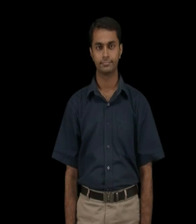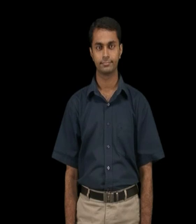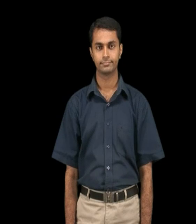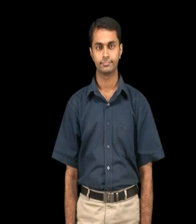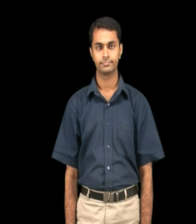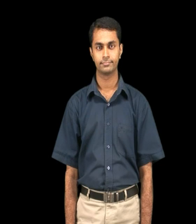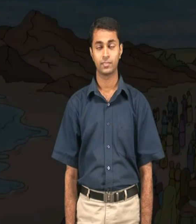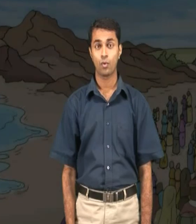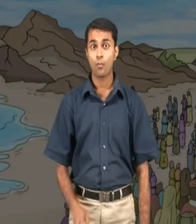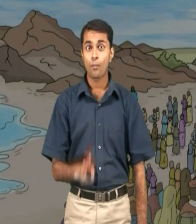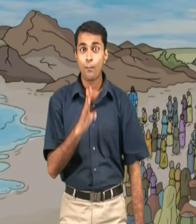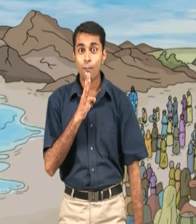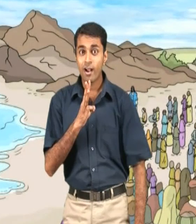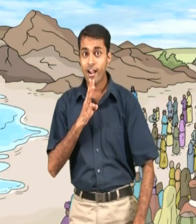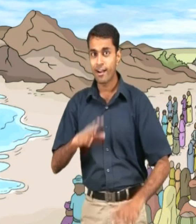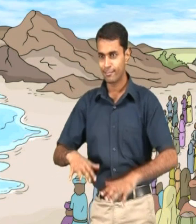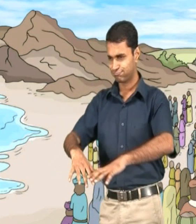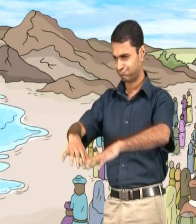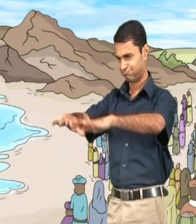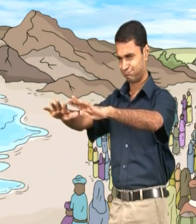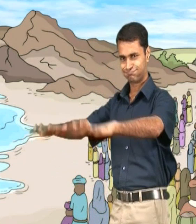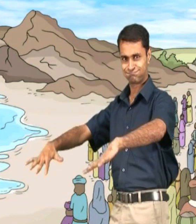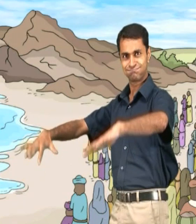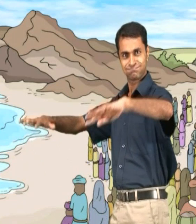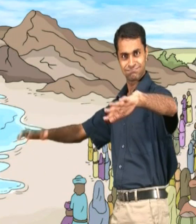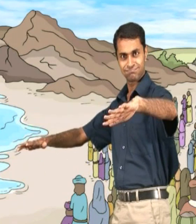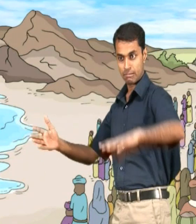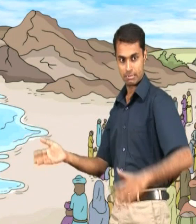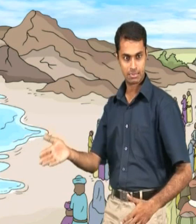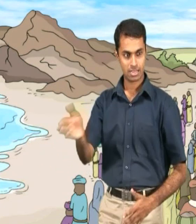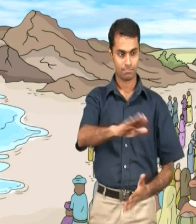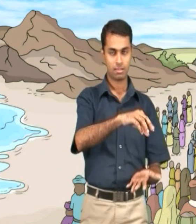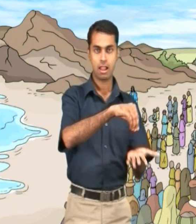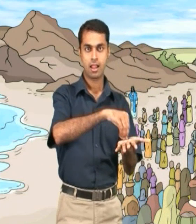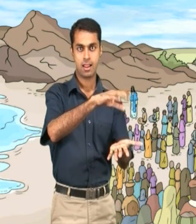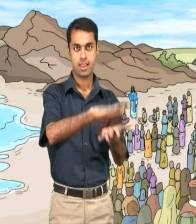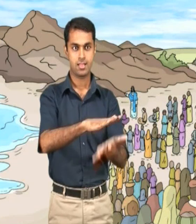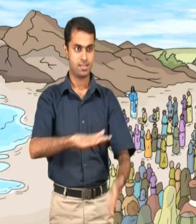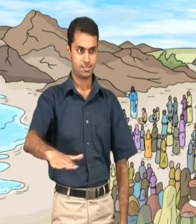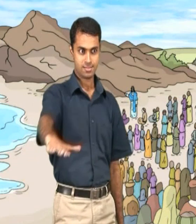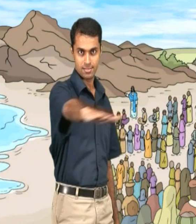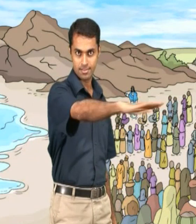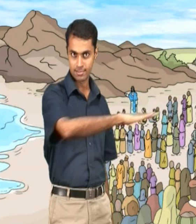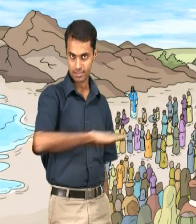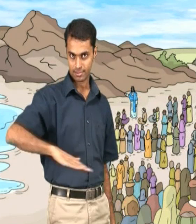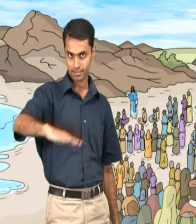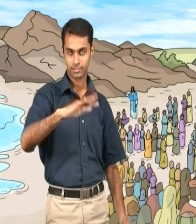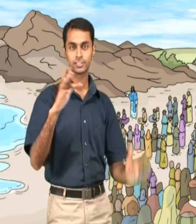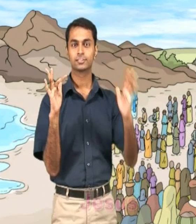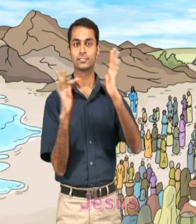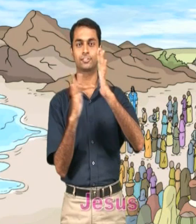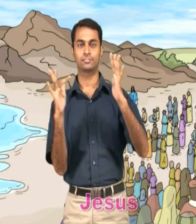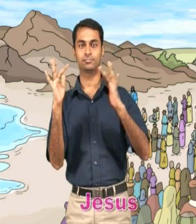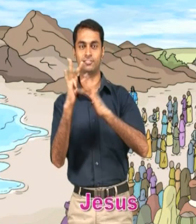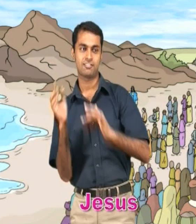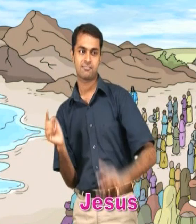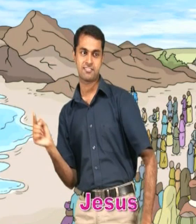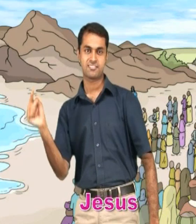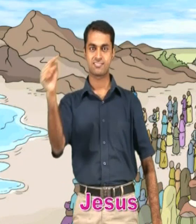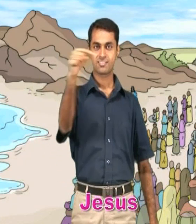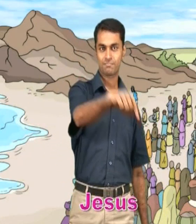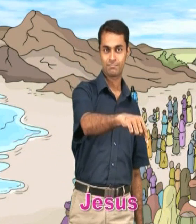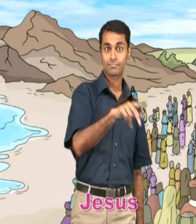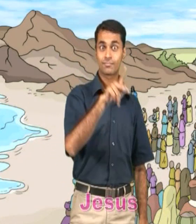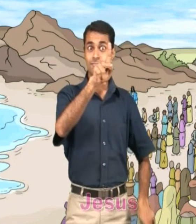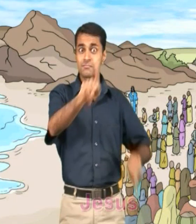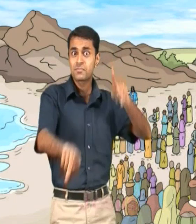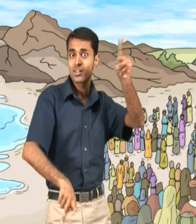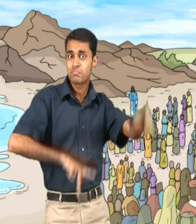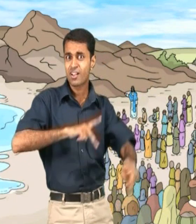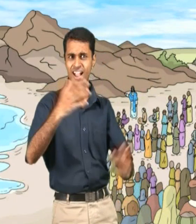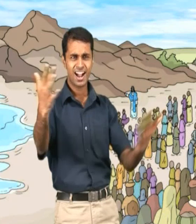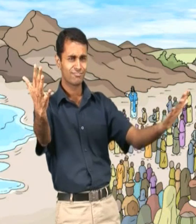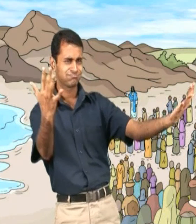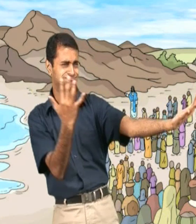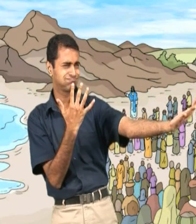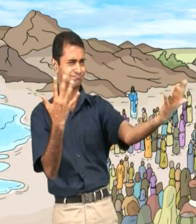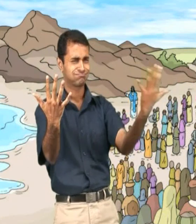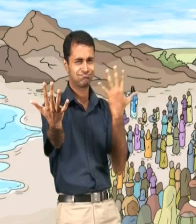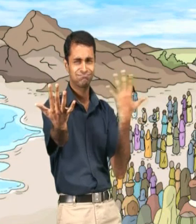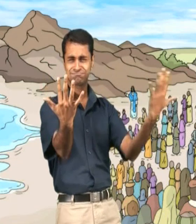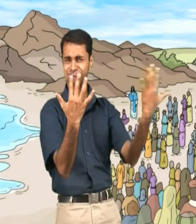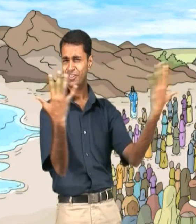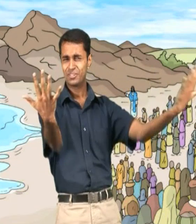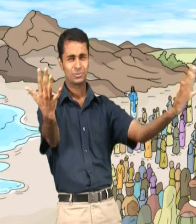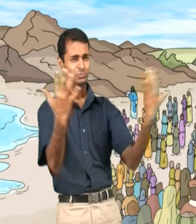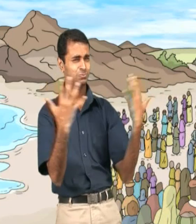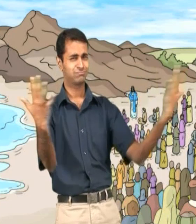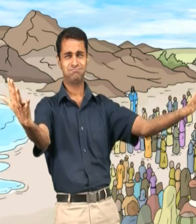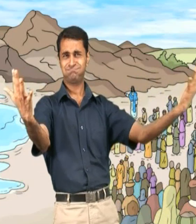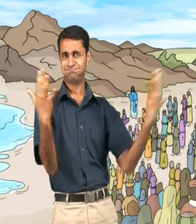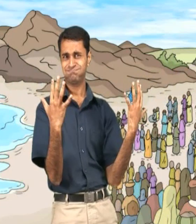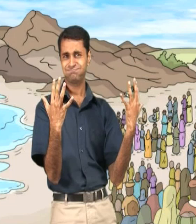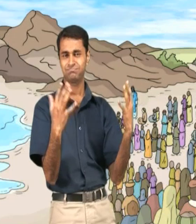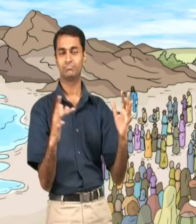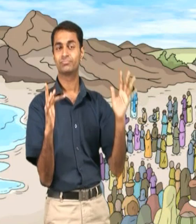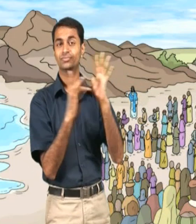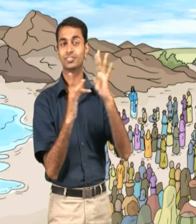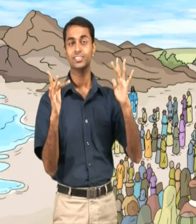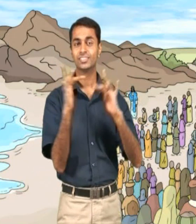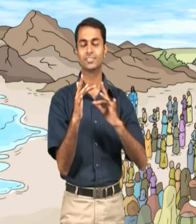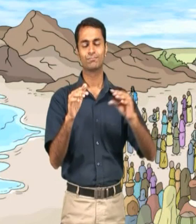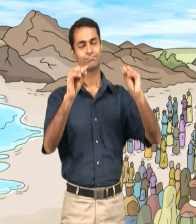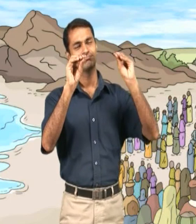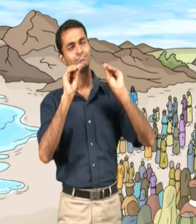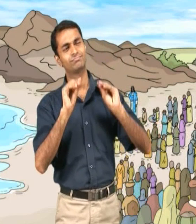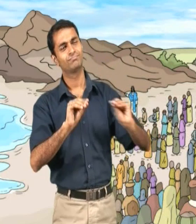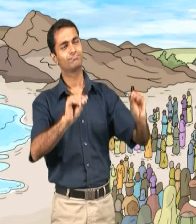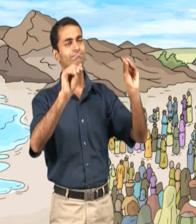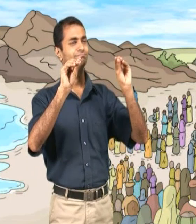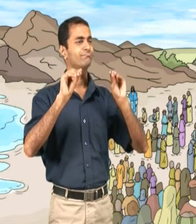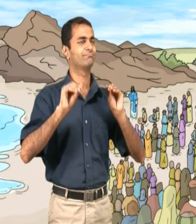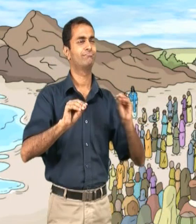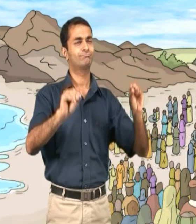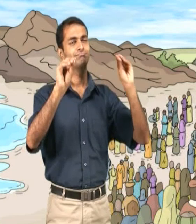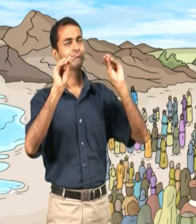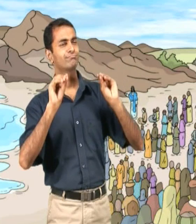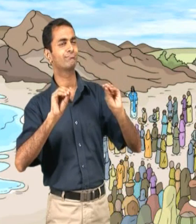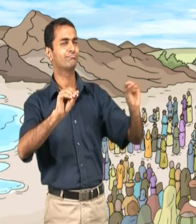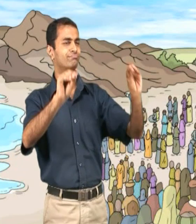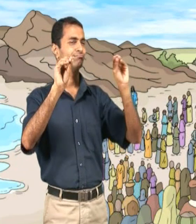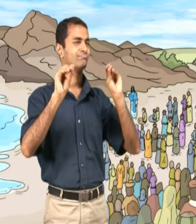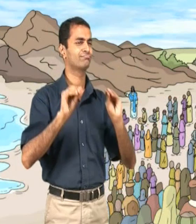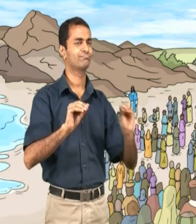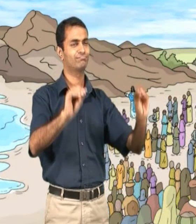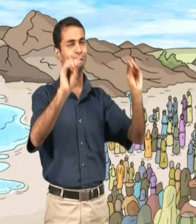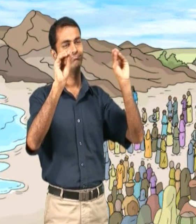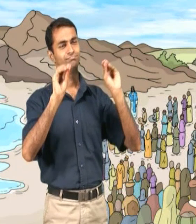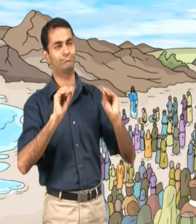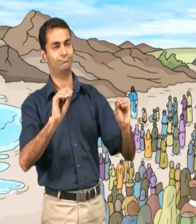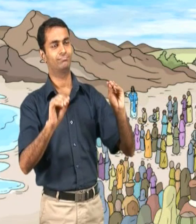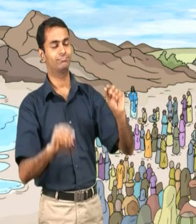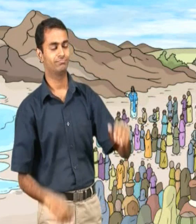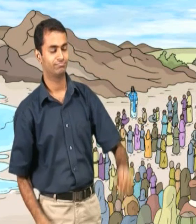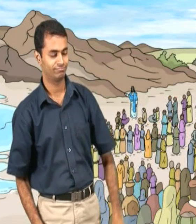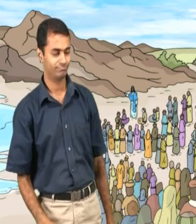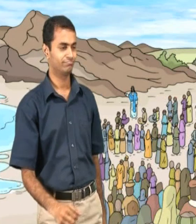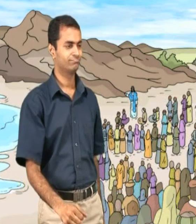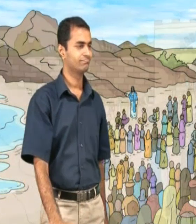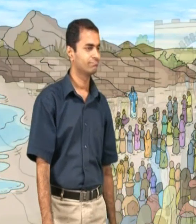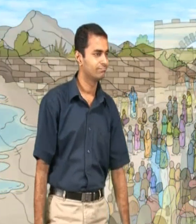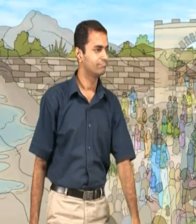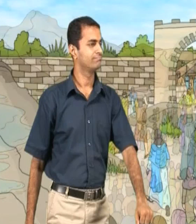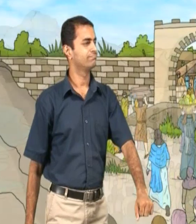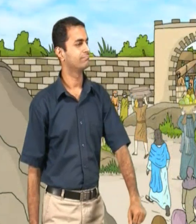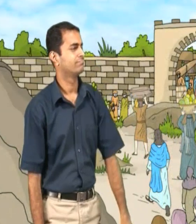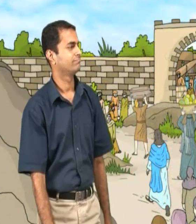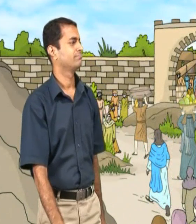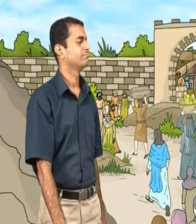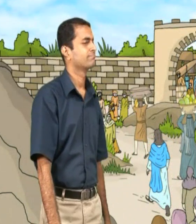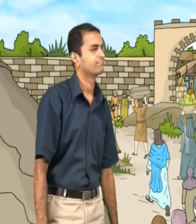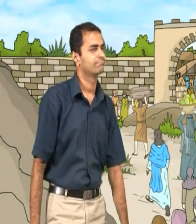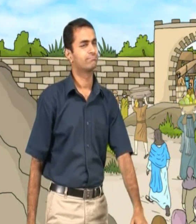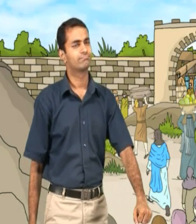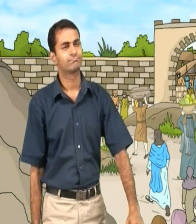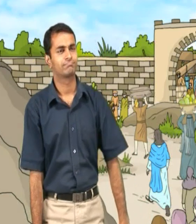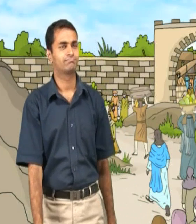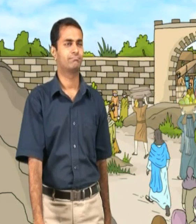Once again Jesus went out beside the sea. All the people came to Him, and He taught them there.